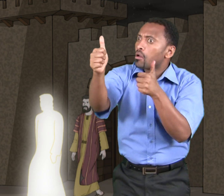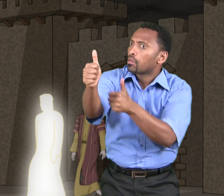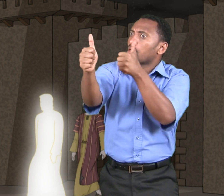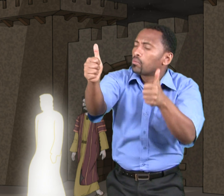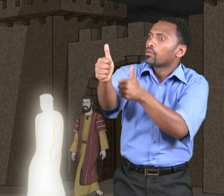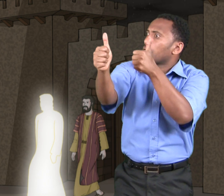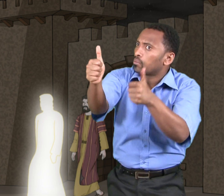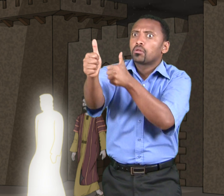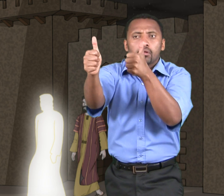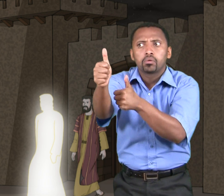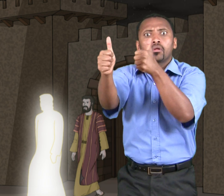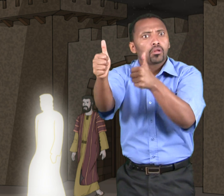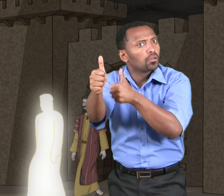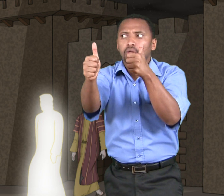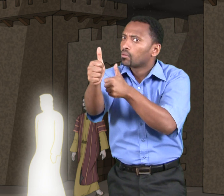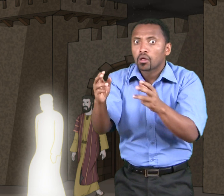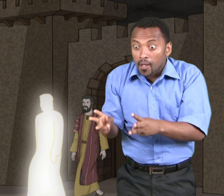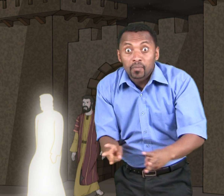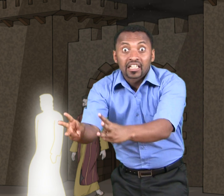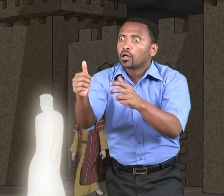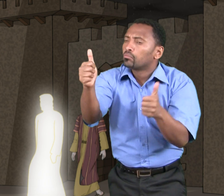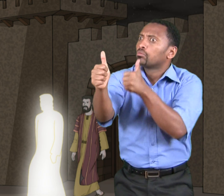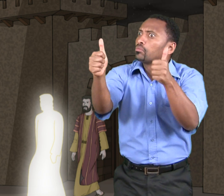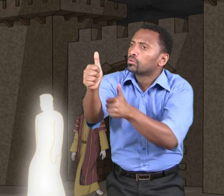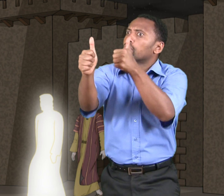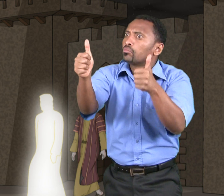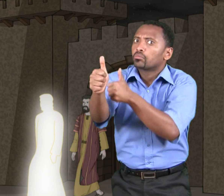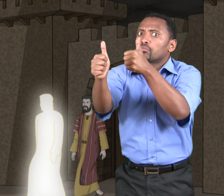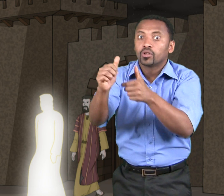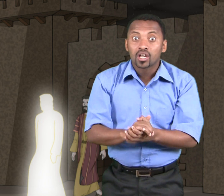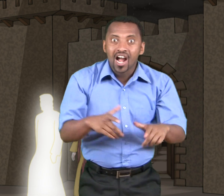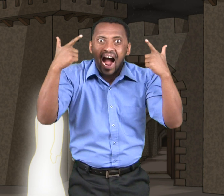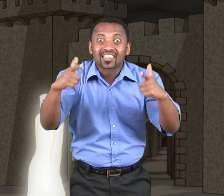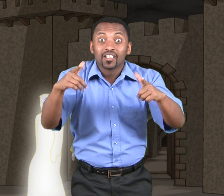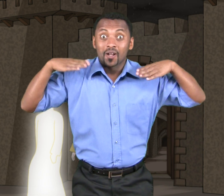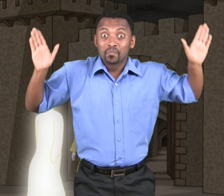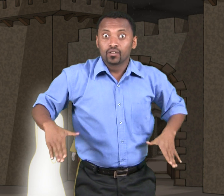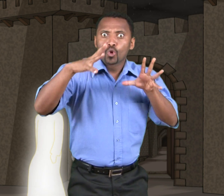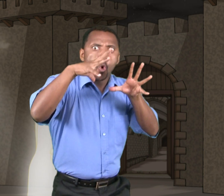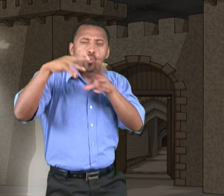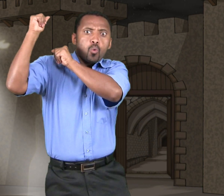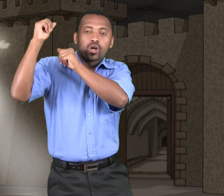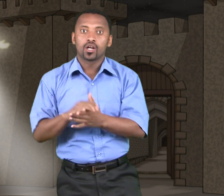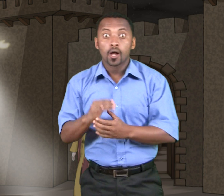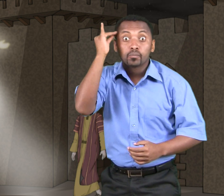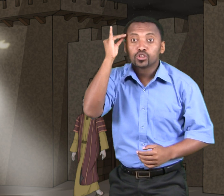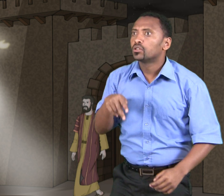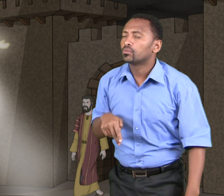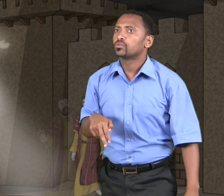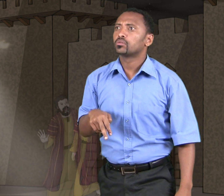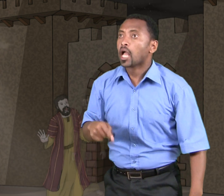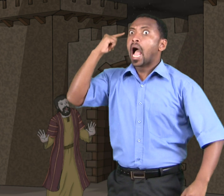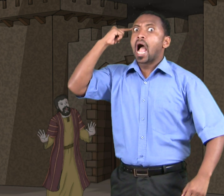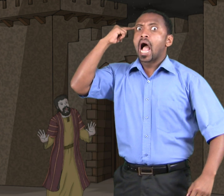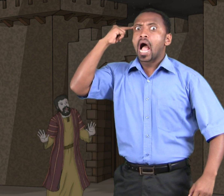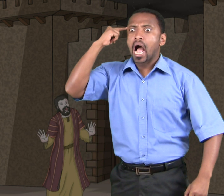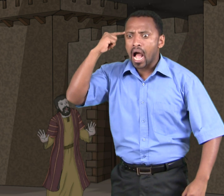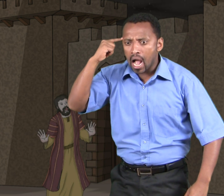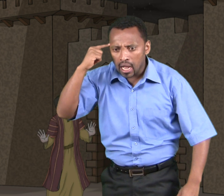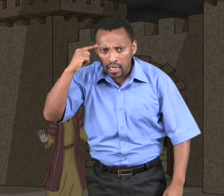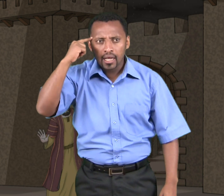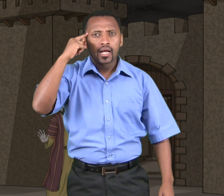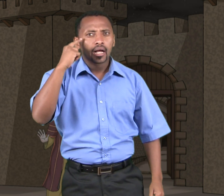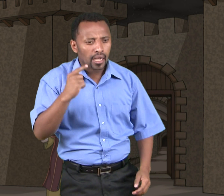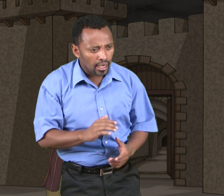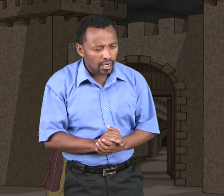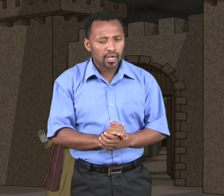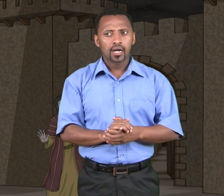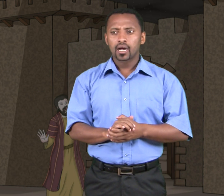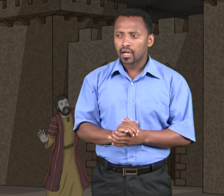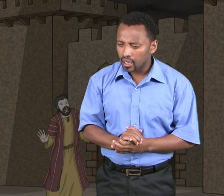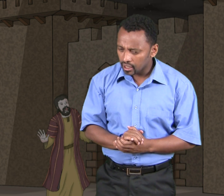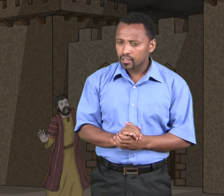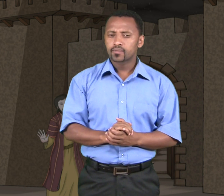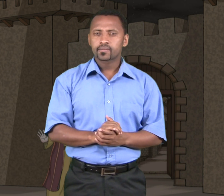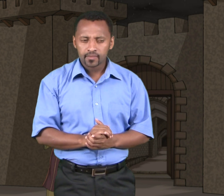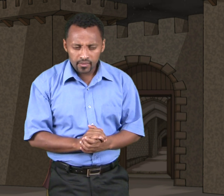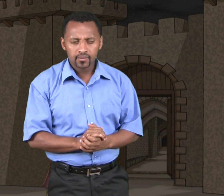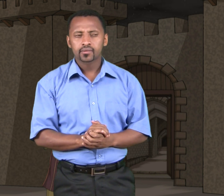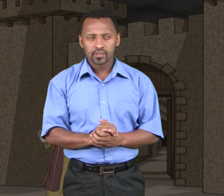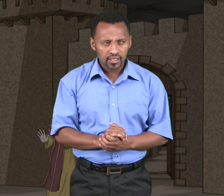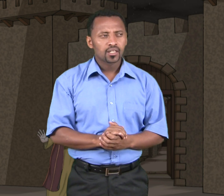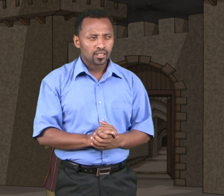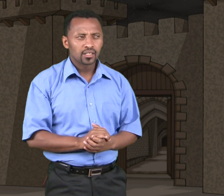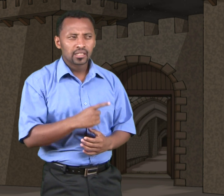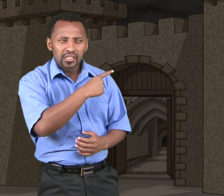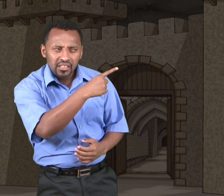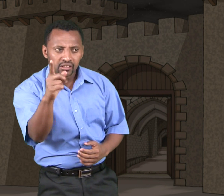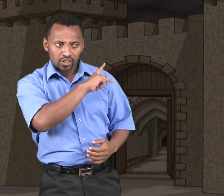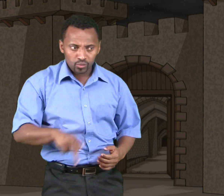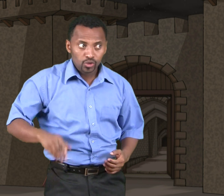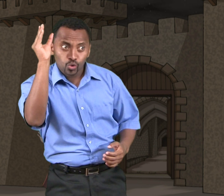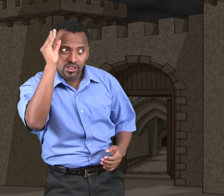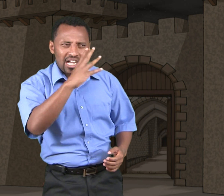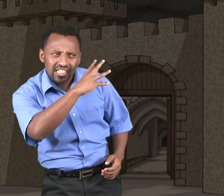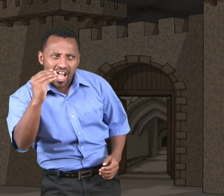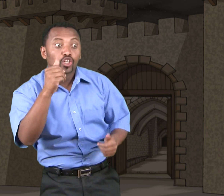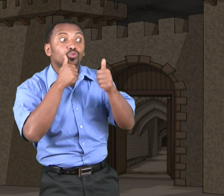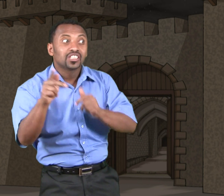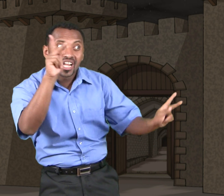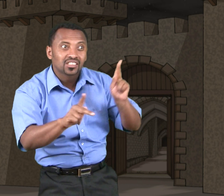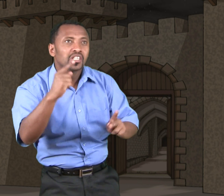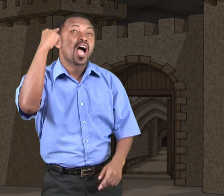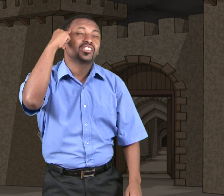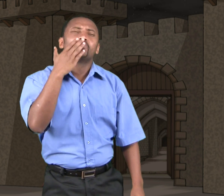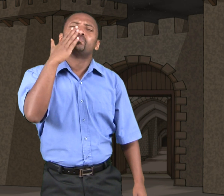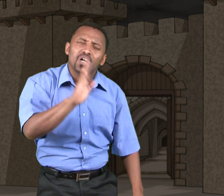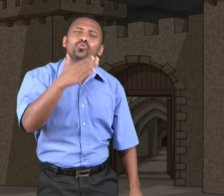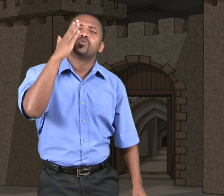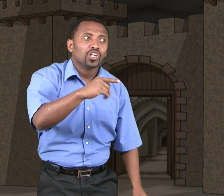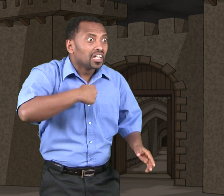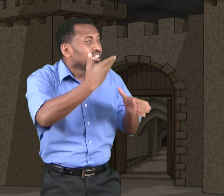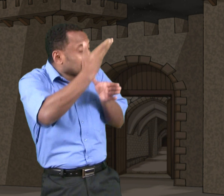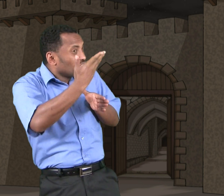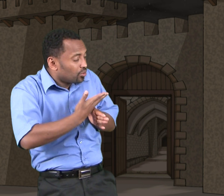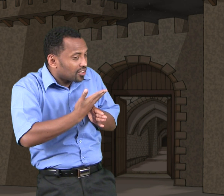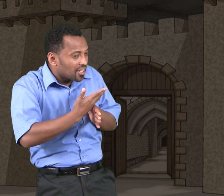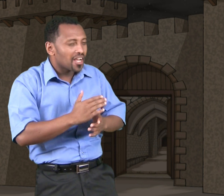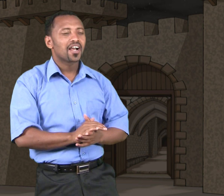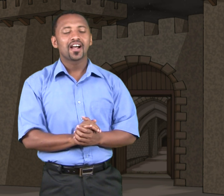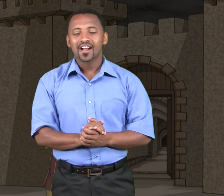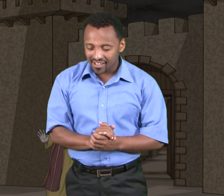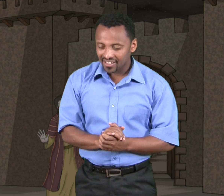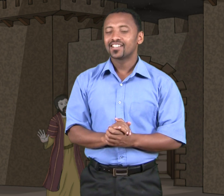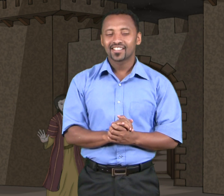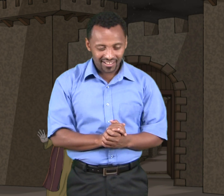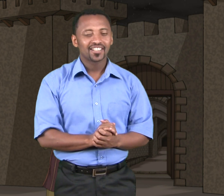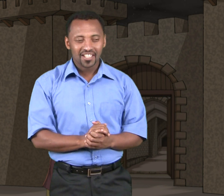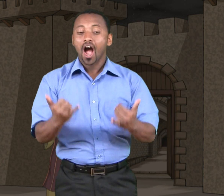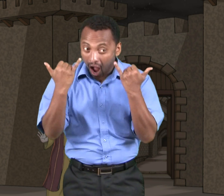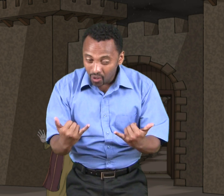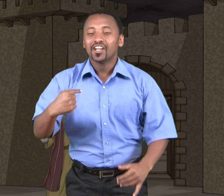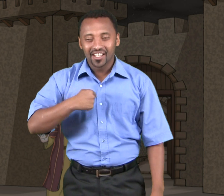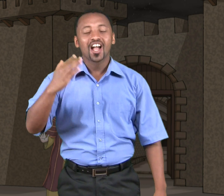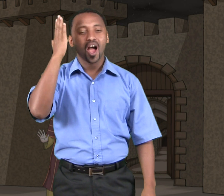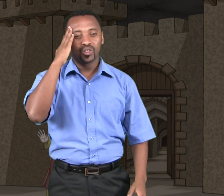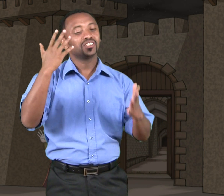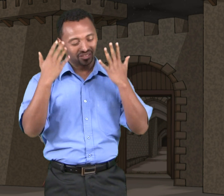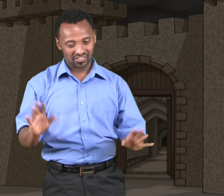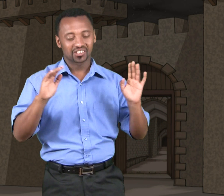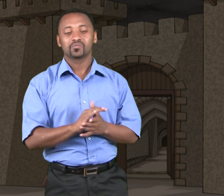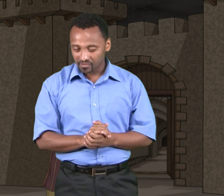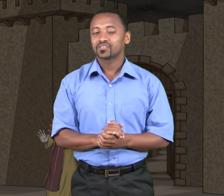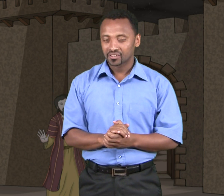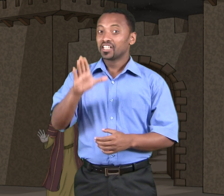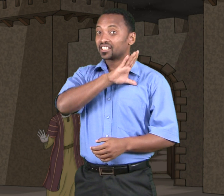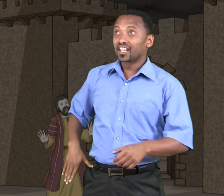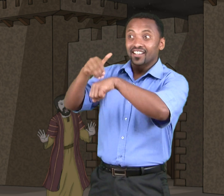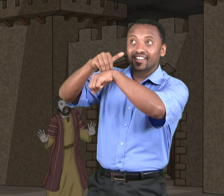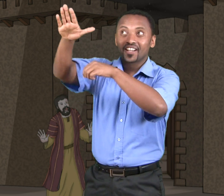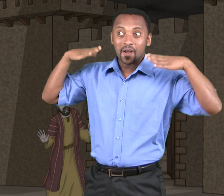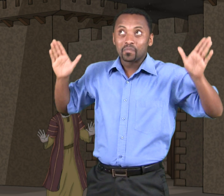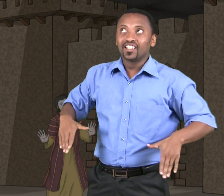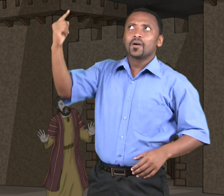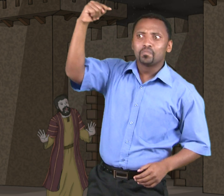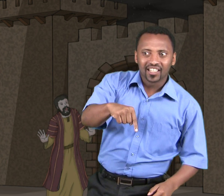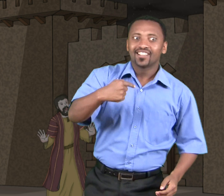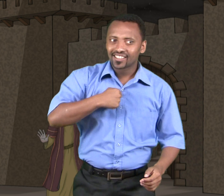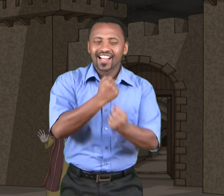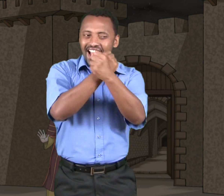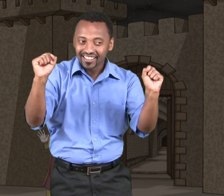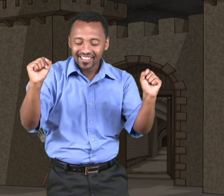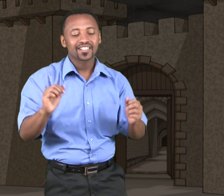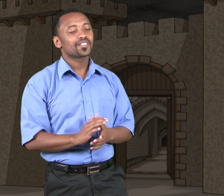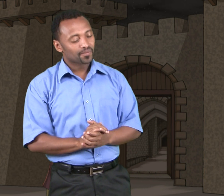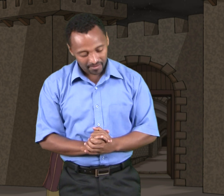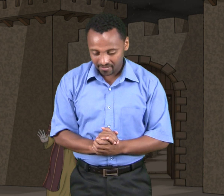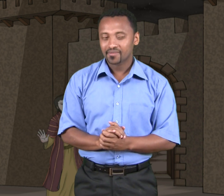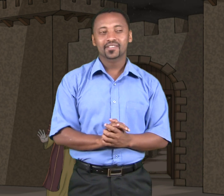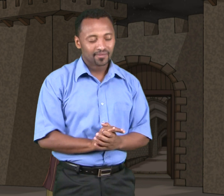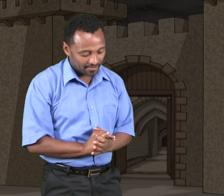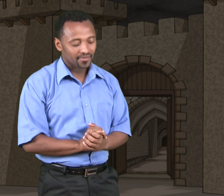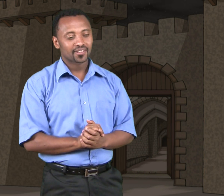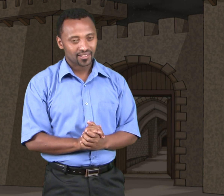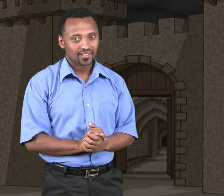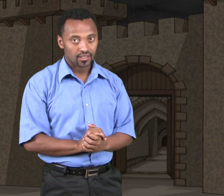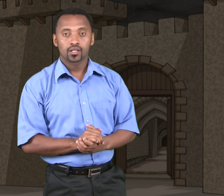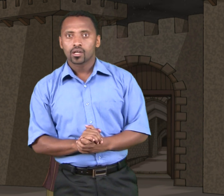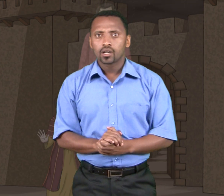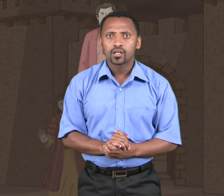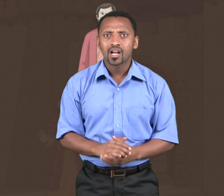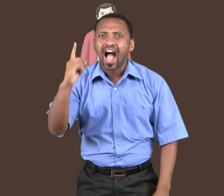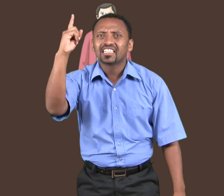Then Peter came to himself and said, “Now I know for sure that the Lord has sent His angel and rescued me from Herod’s grasp and from everything the Jewish people were anticipating.”